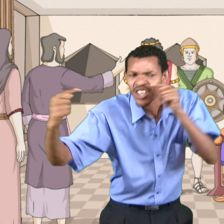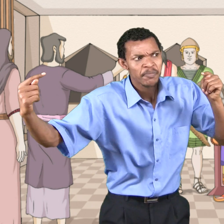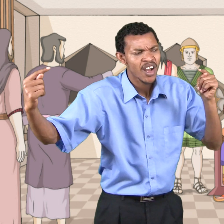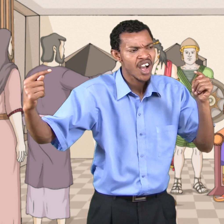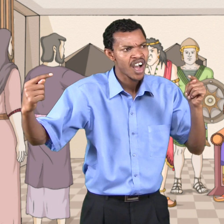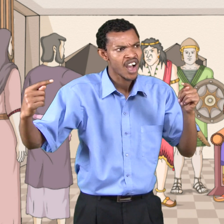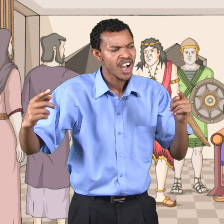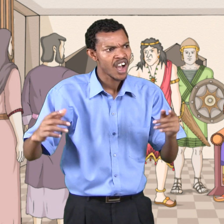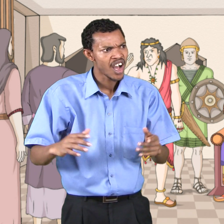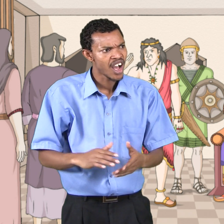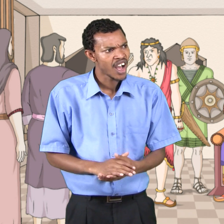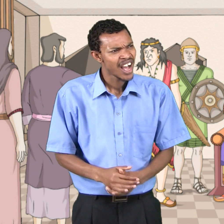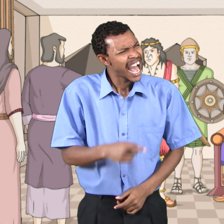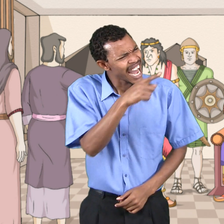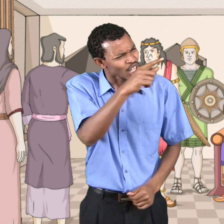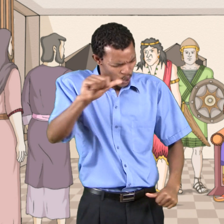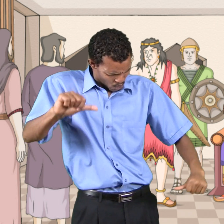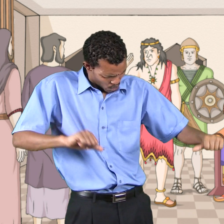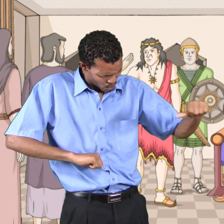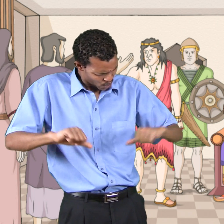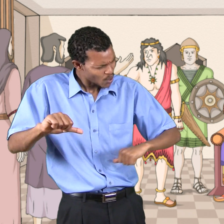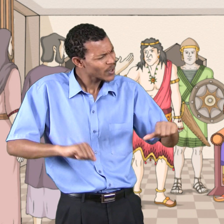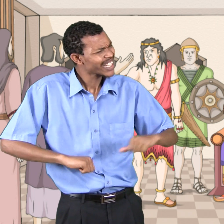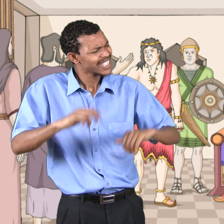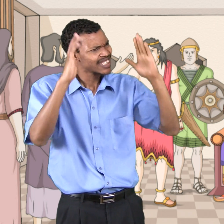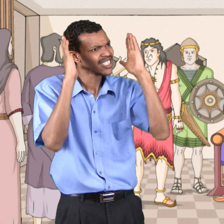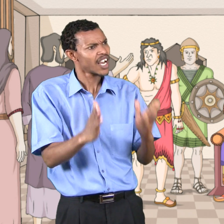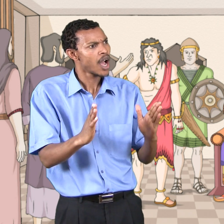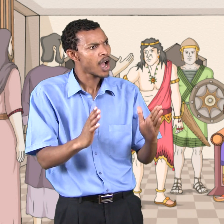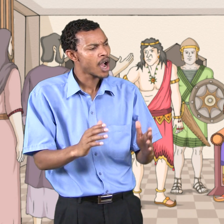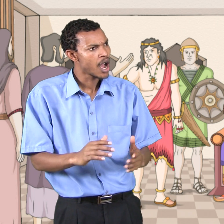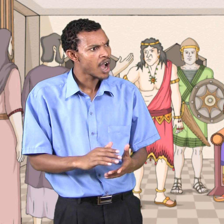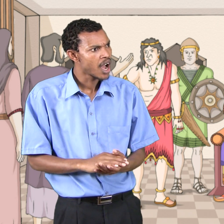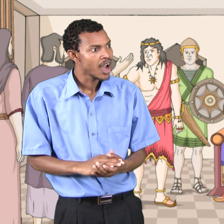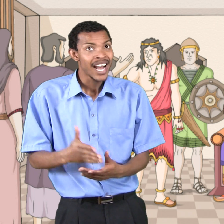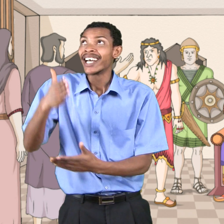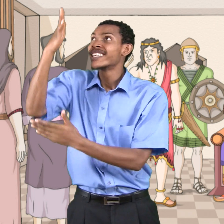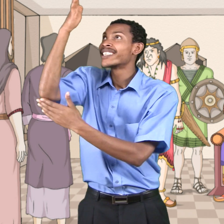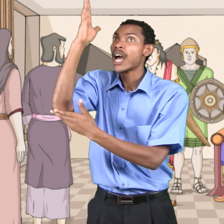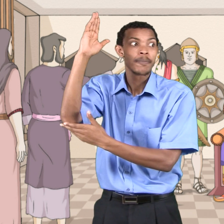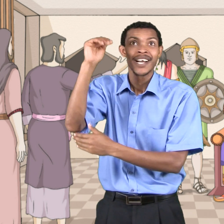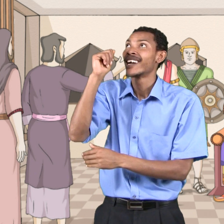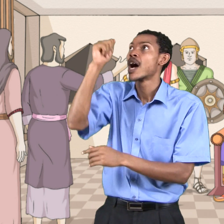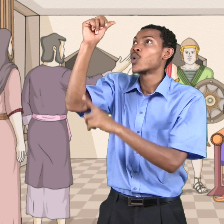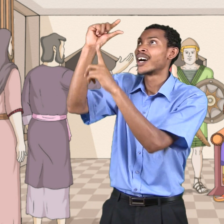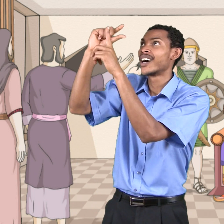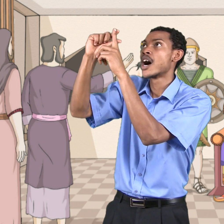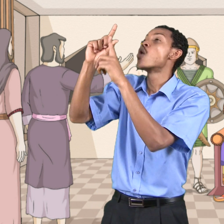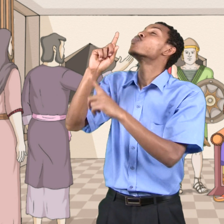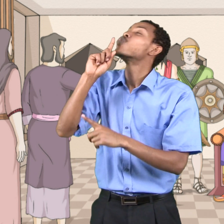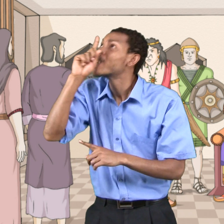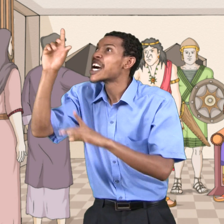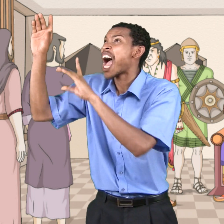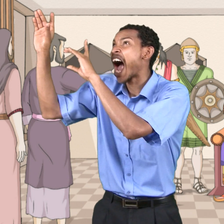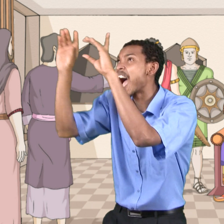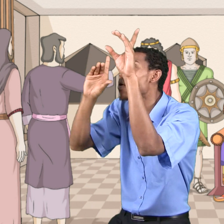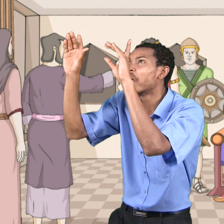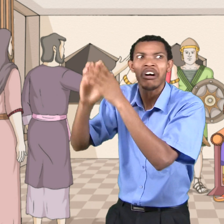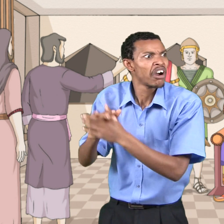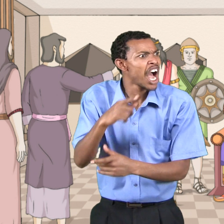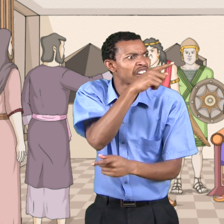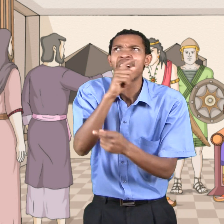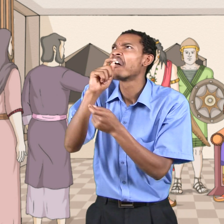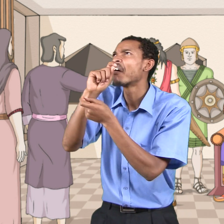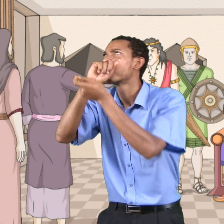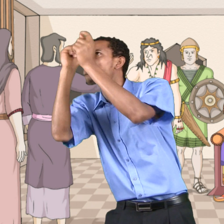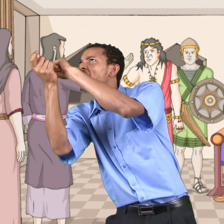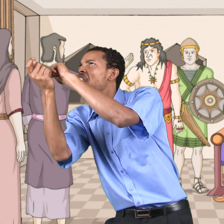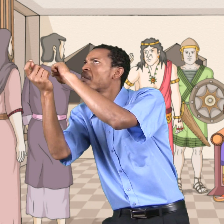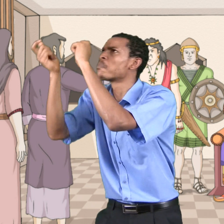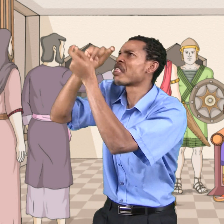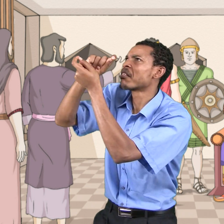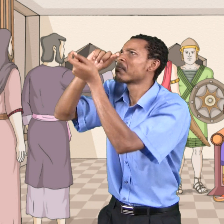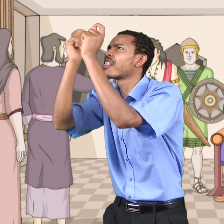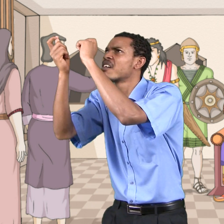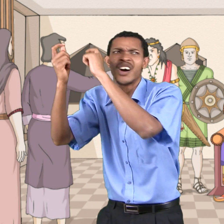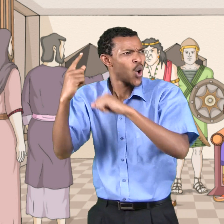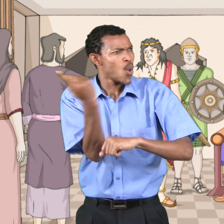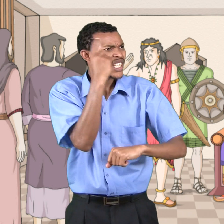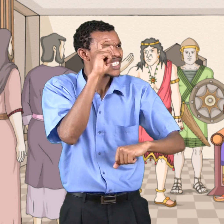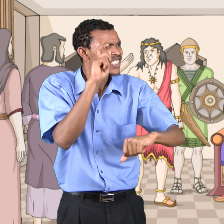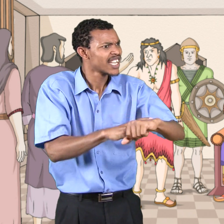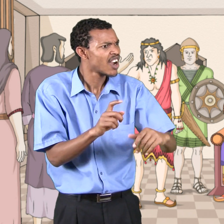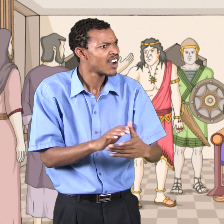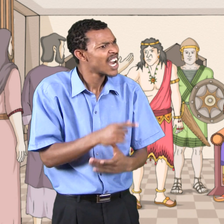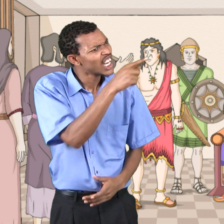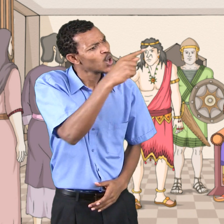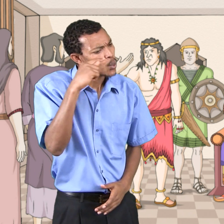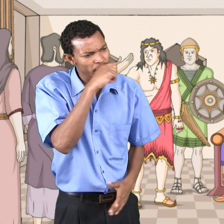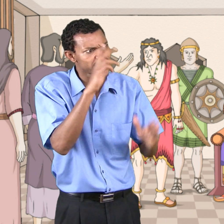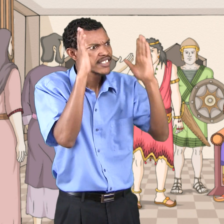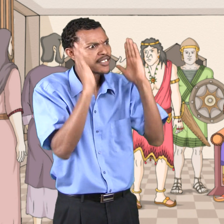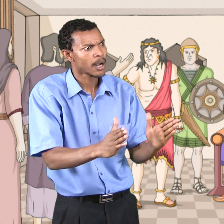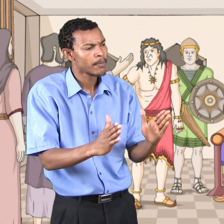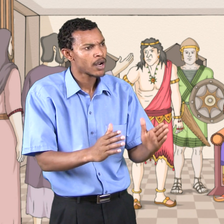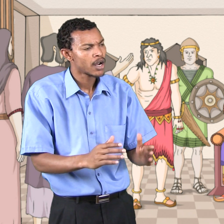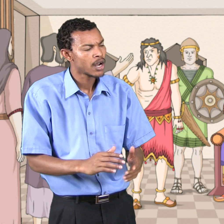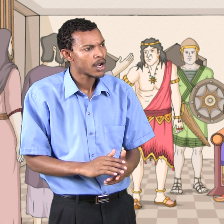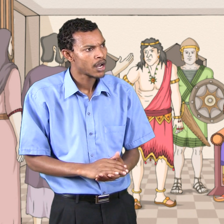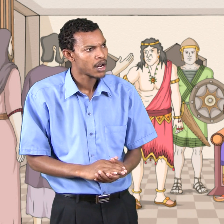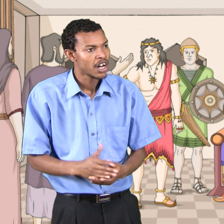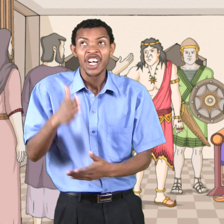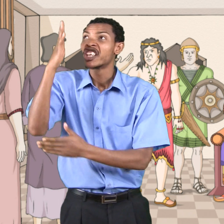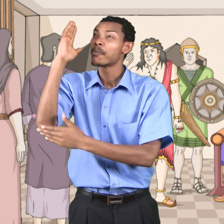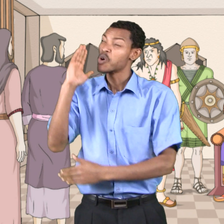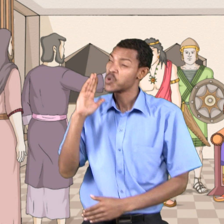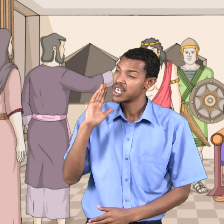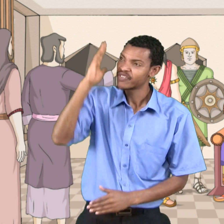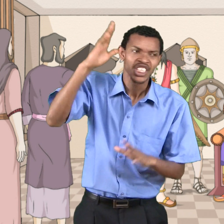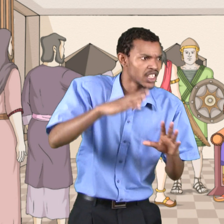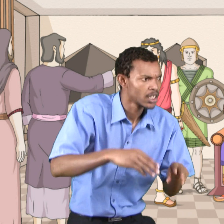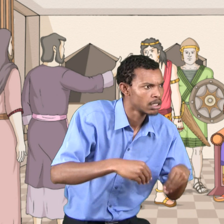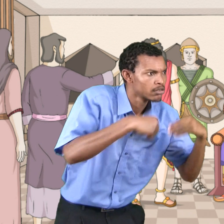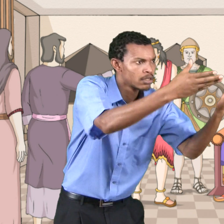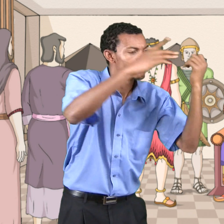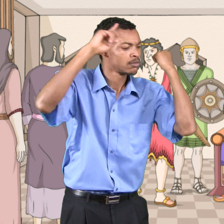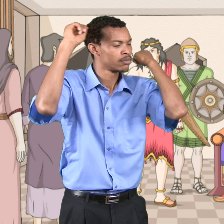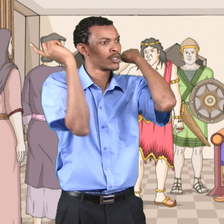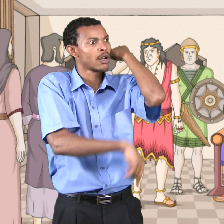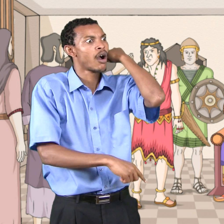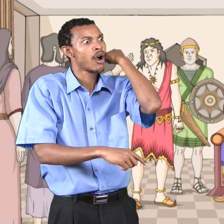Will you never stop perverting the straight ways of the Lord?